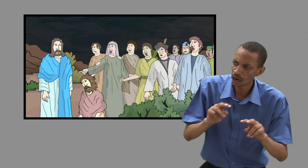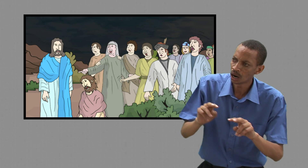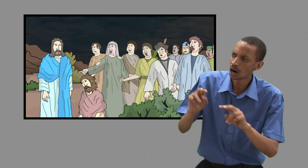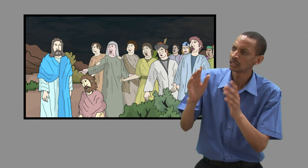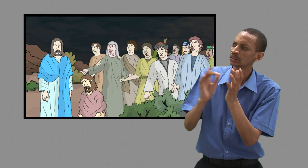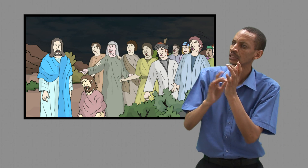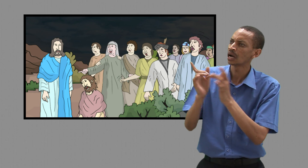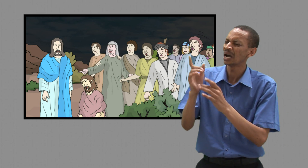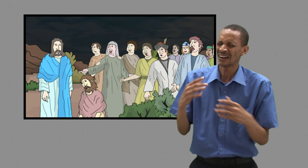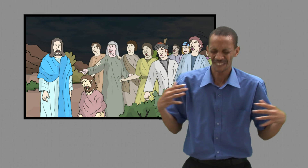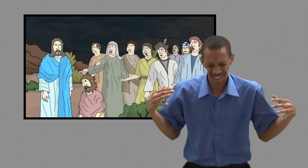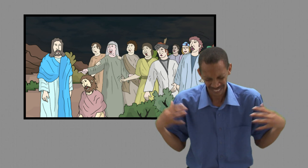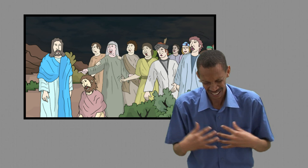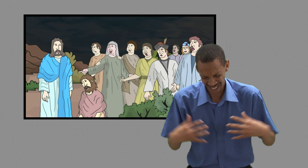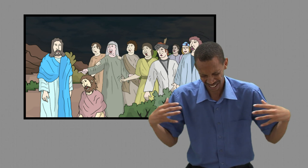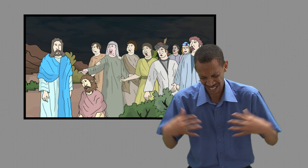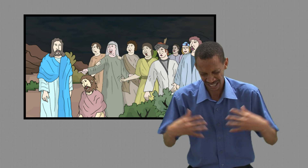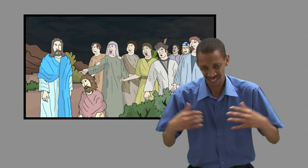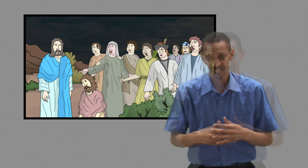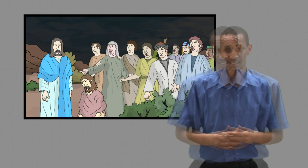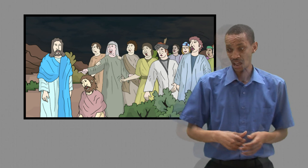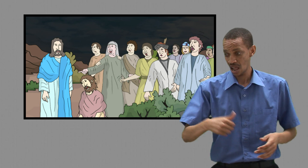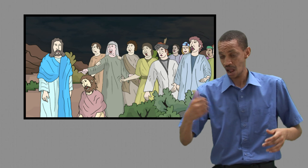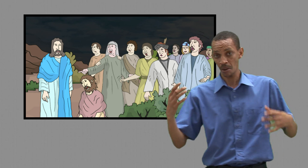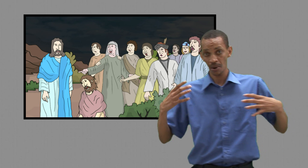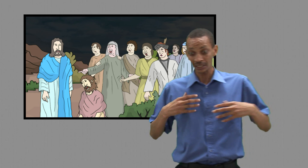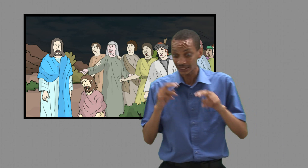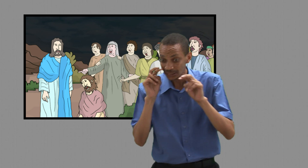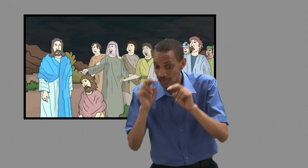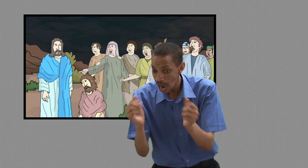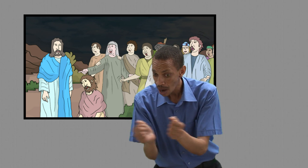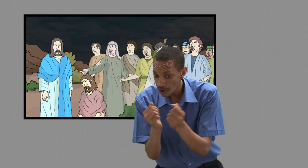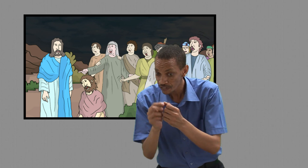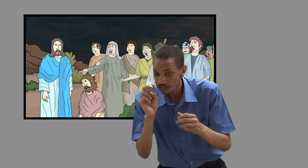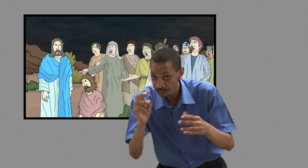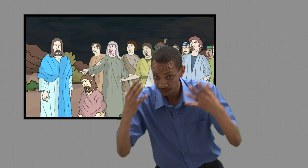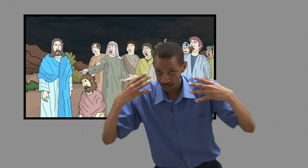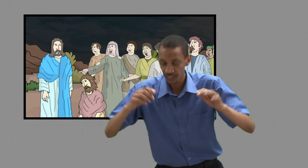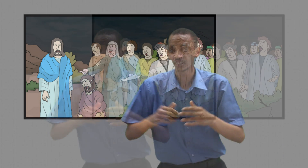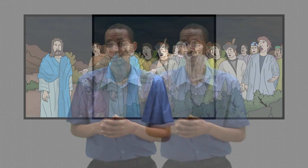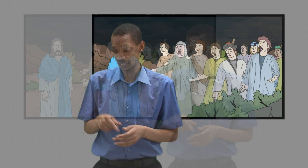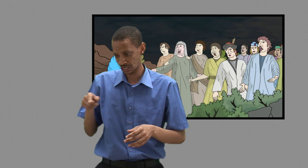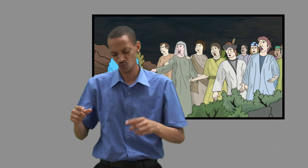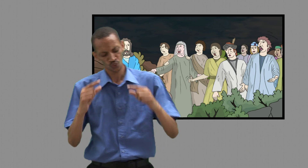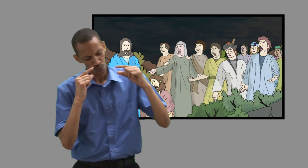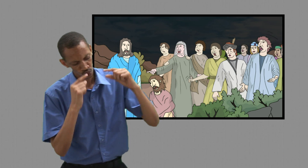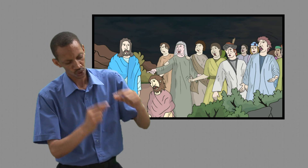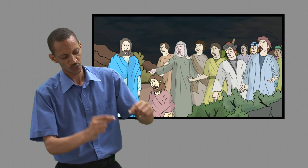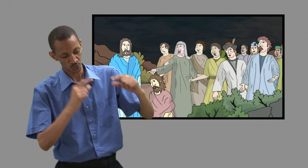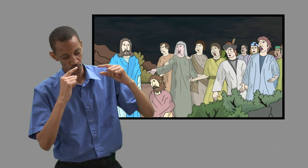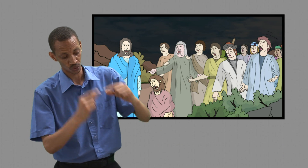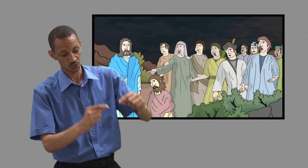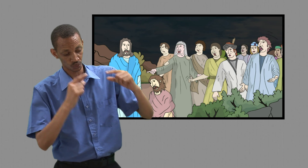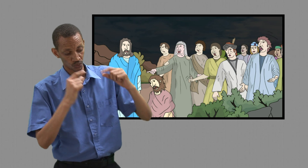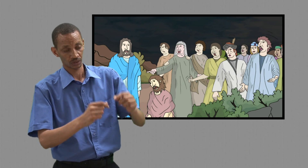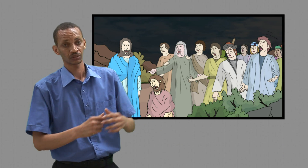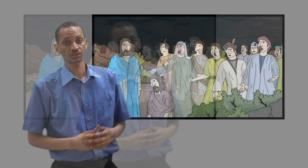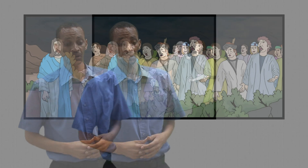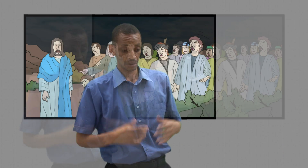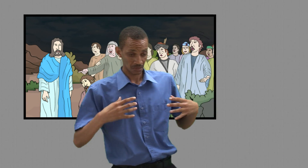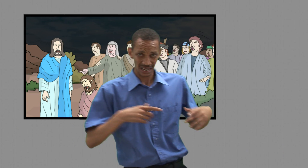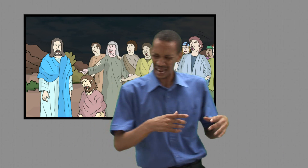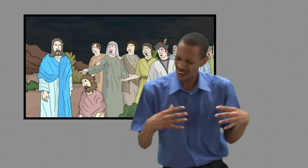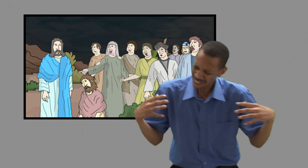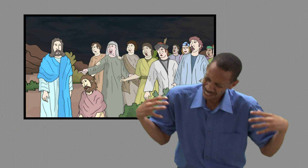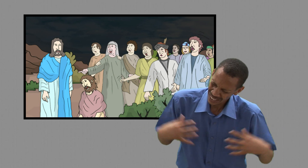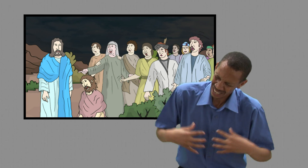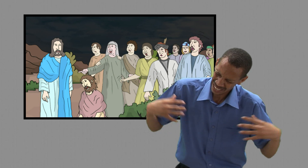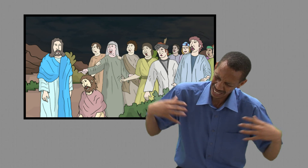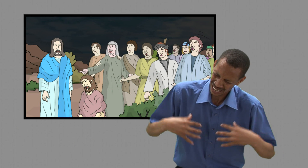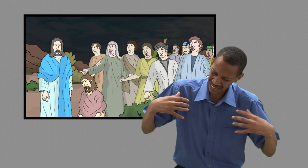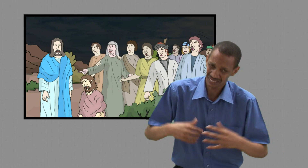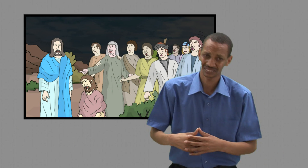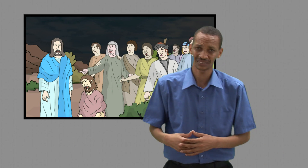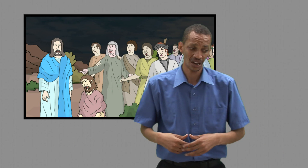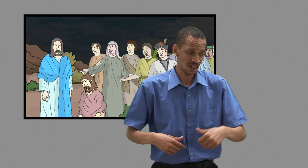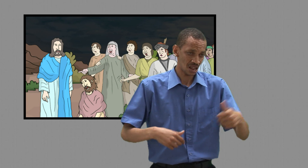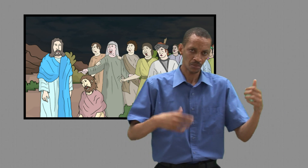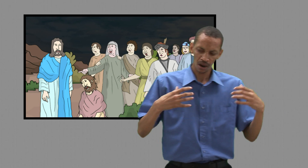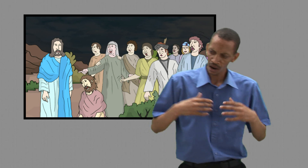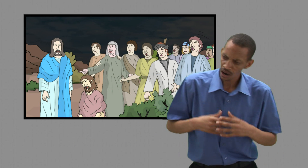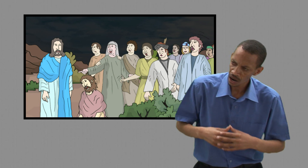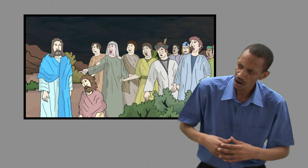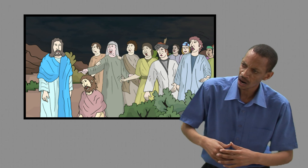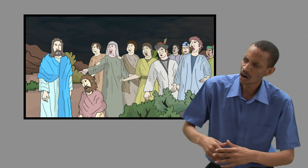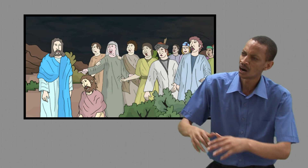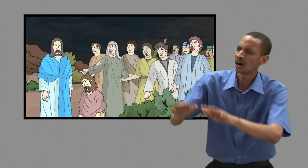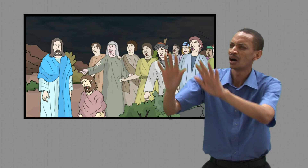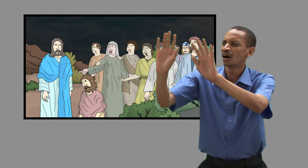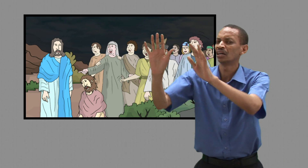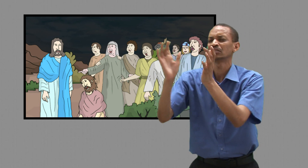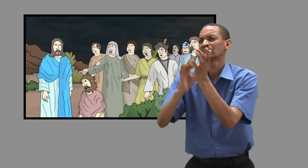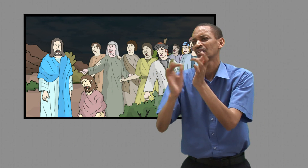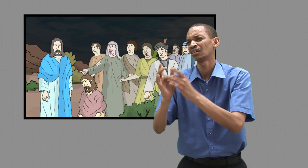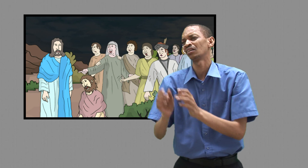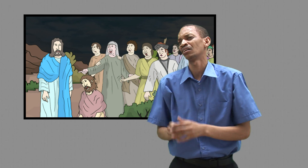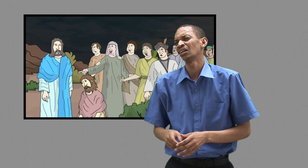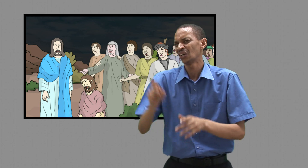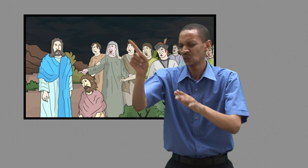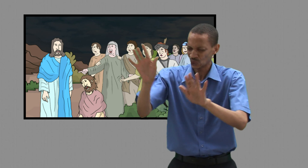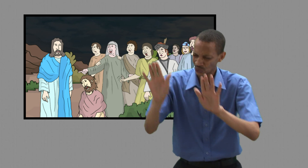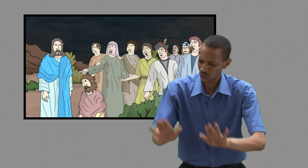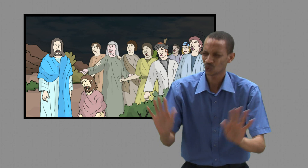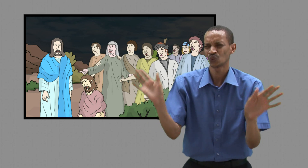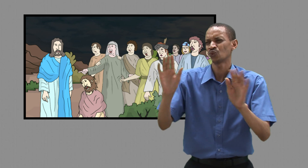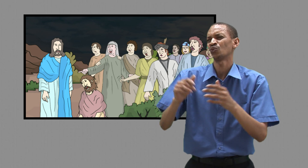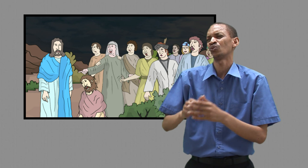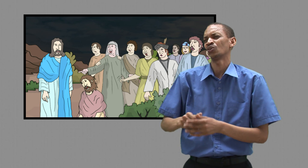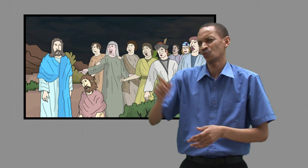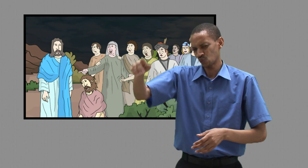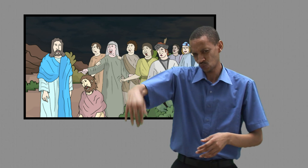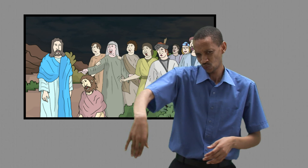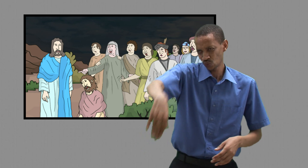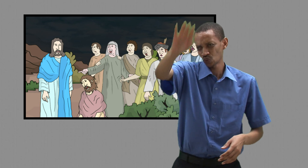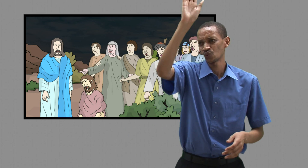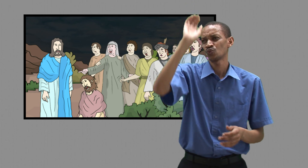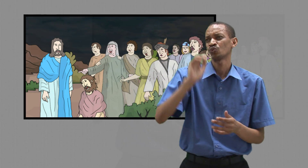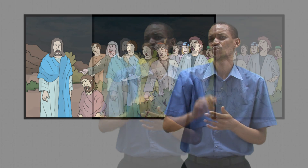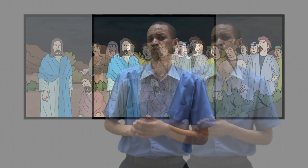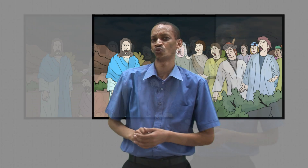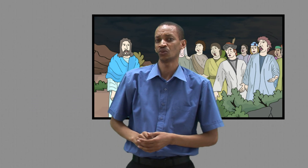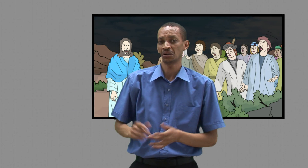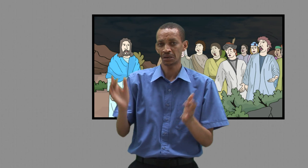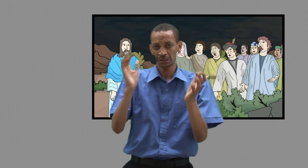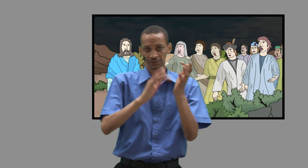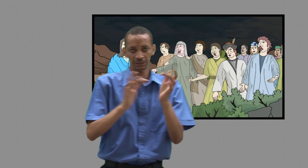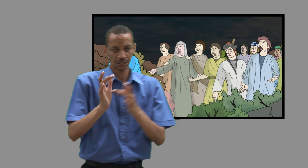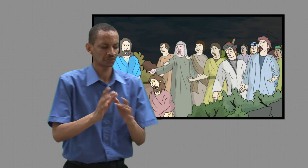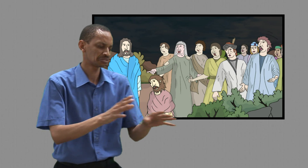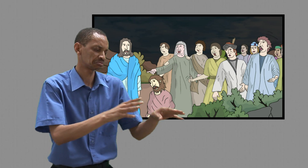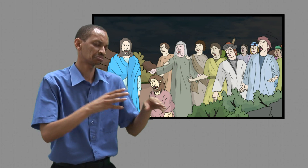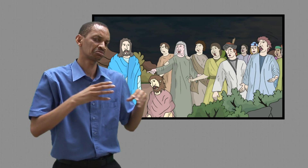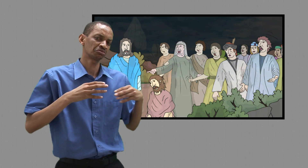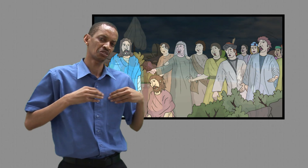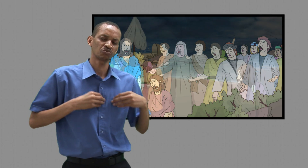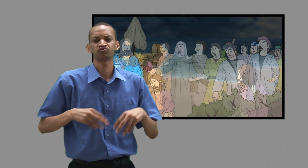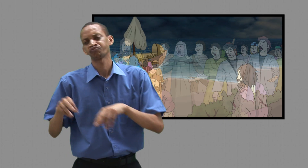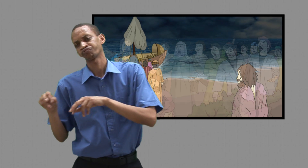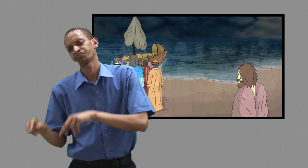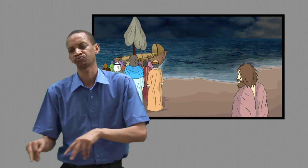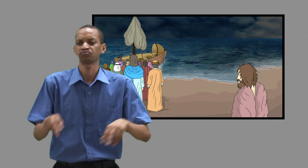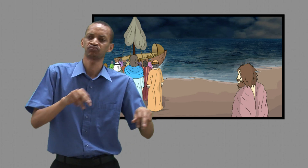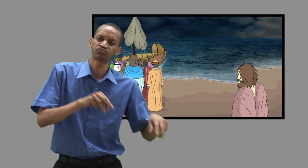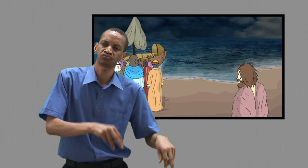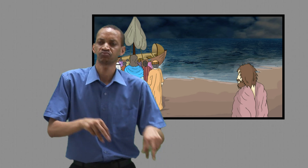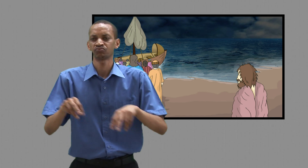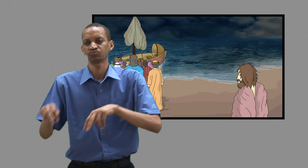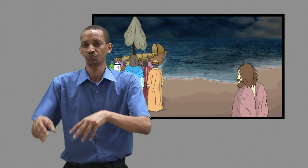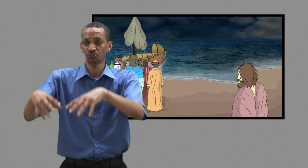Those who had seen it described what had happened to the demon-possessed man and also to the pigs. And the people began to beg Jesus to leave their region.